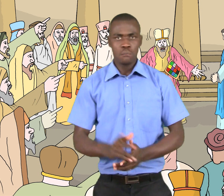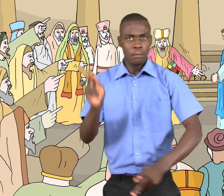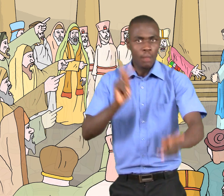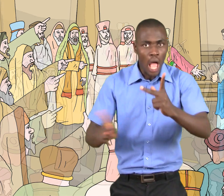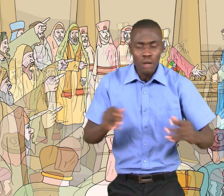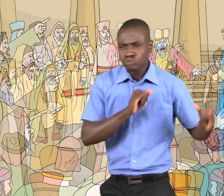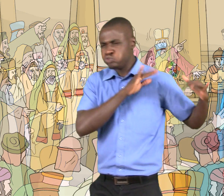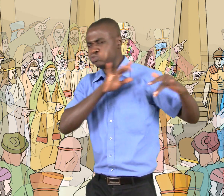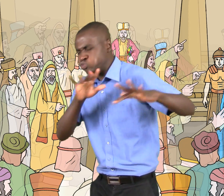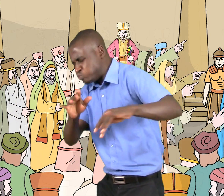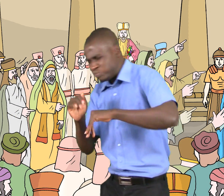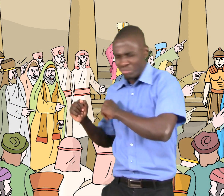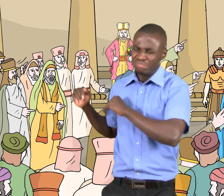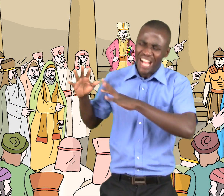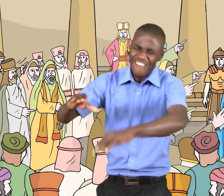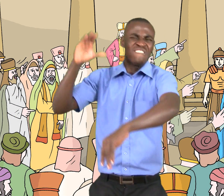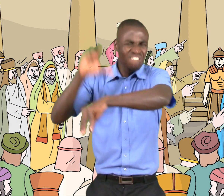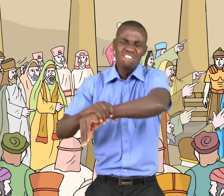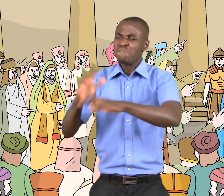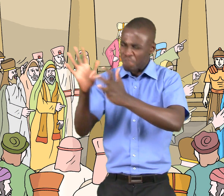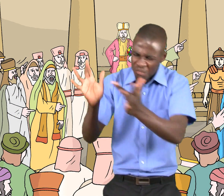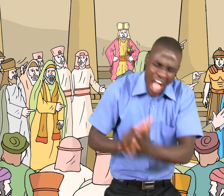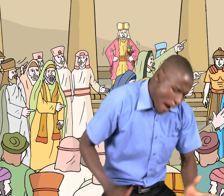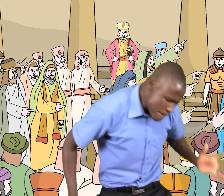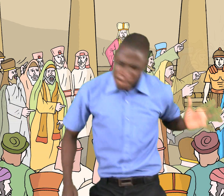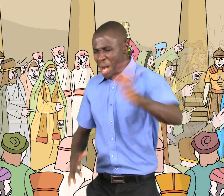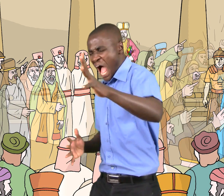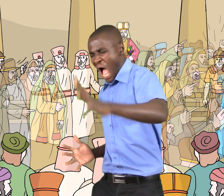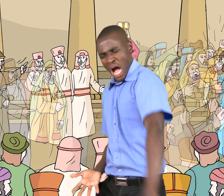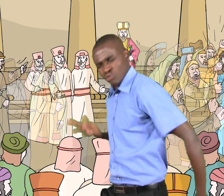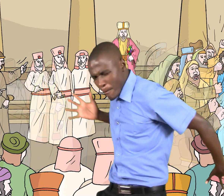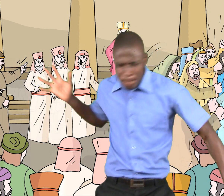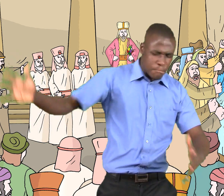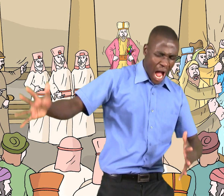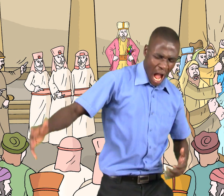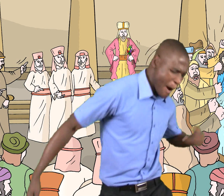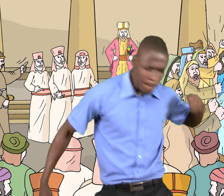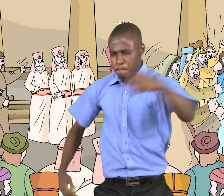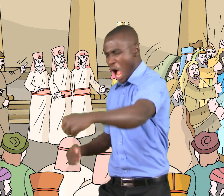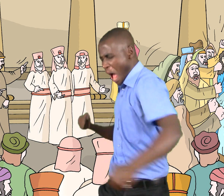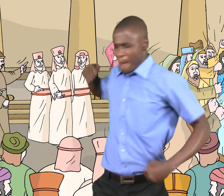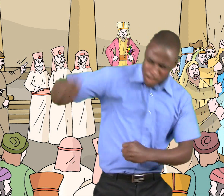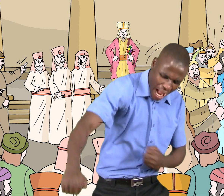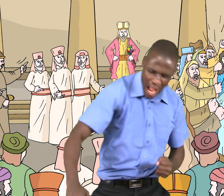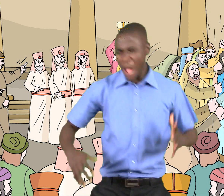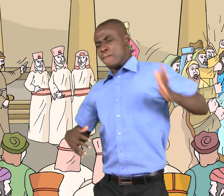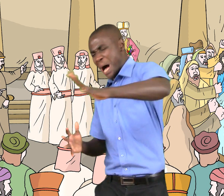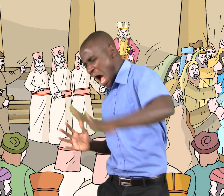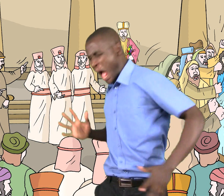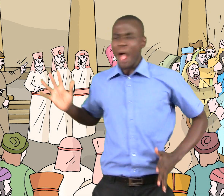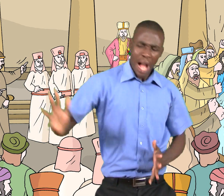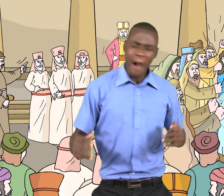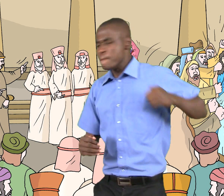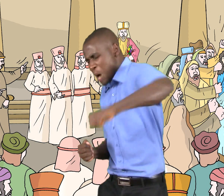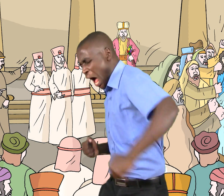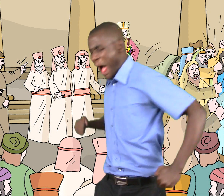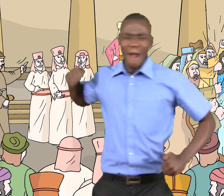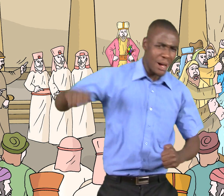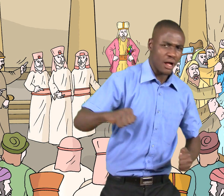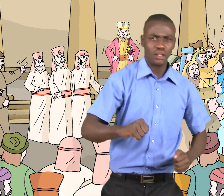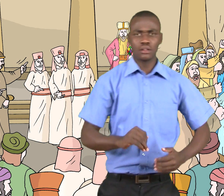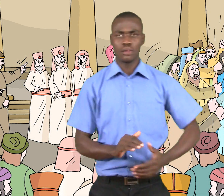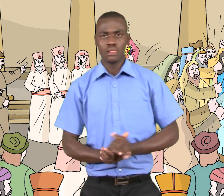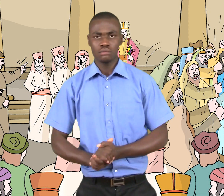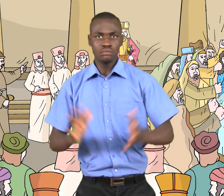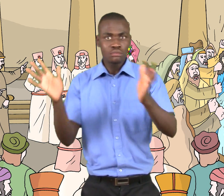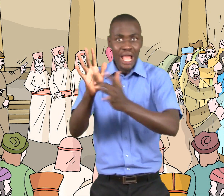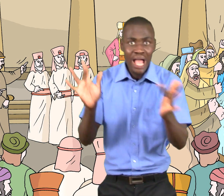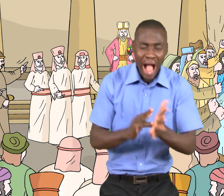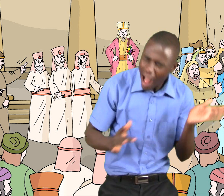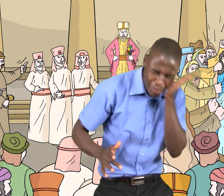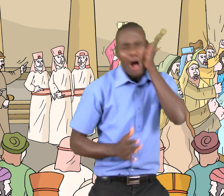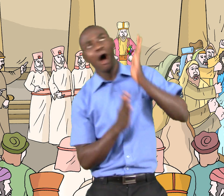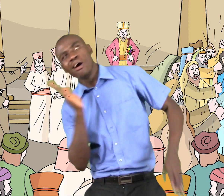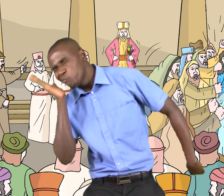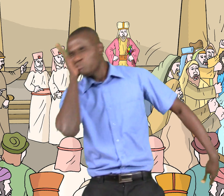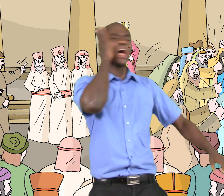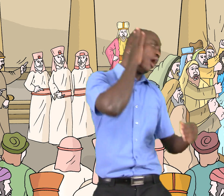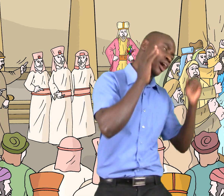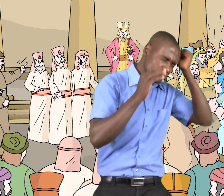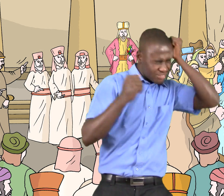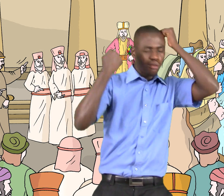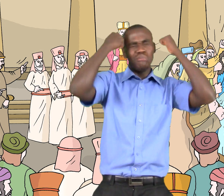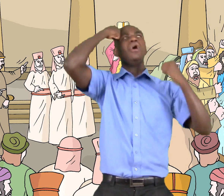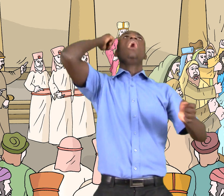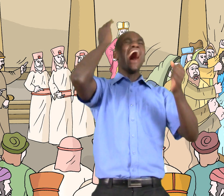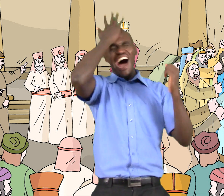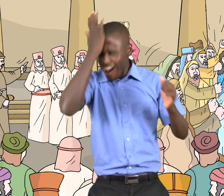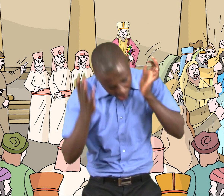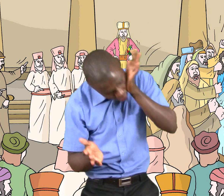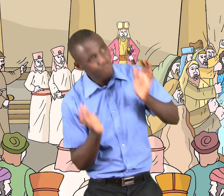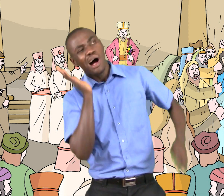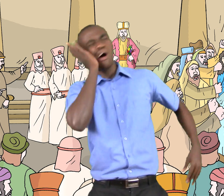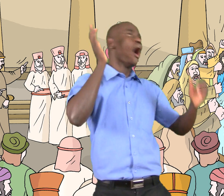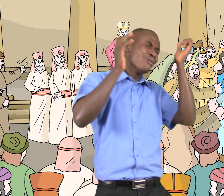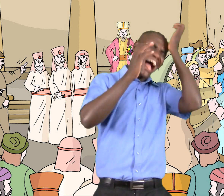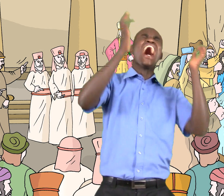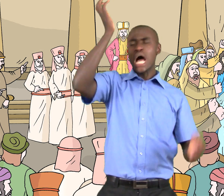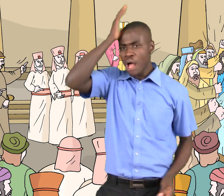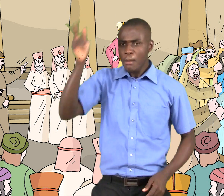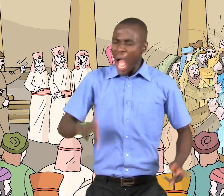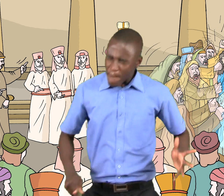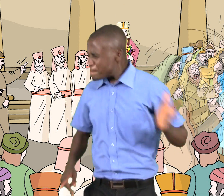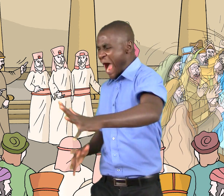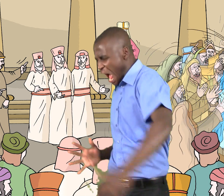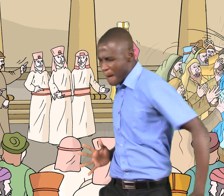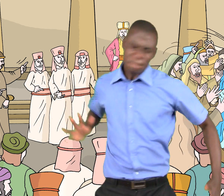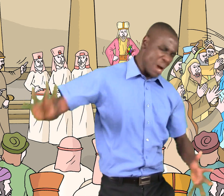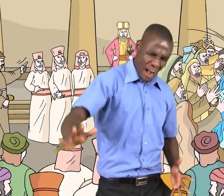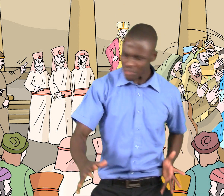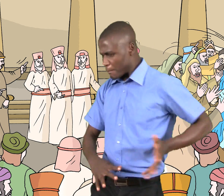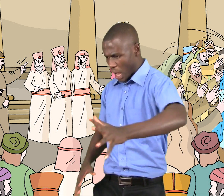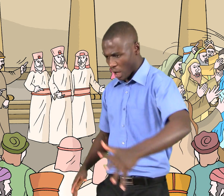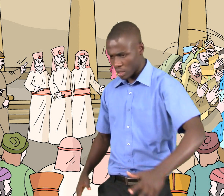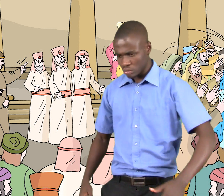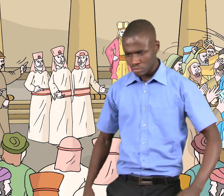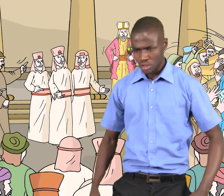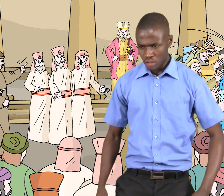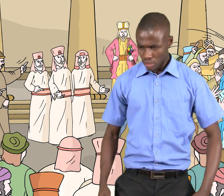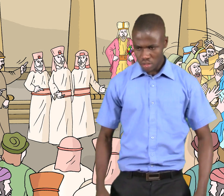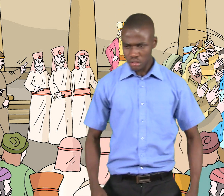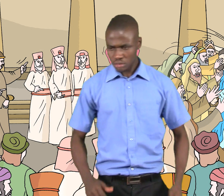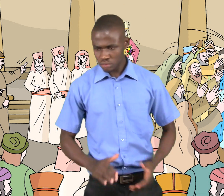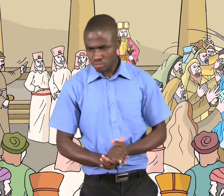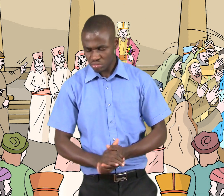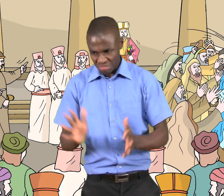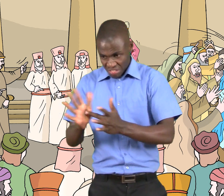Then they spit in His face and struck Him.